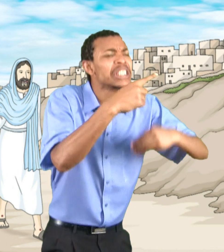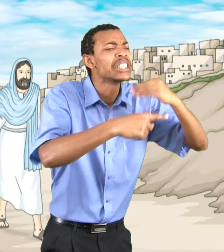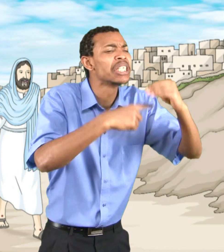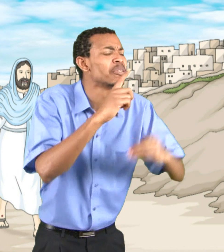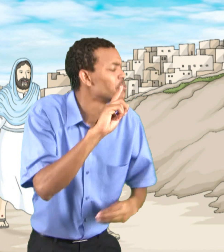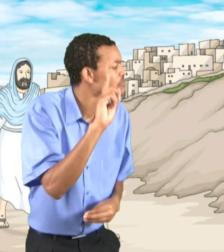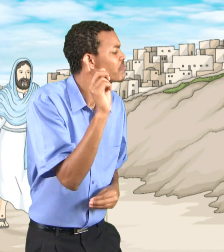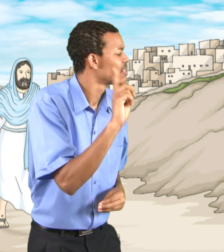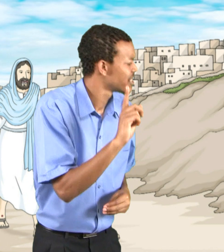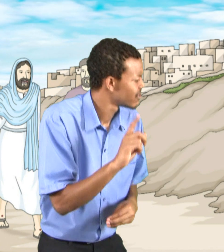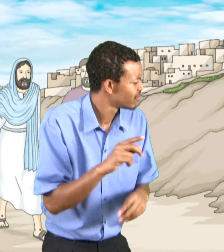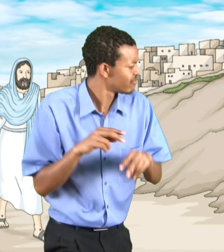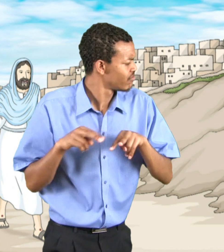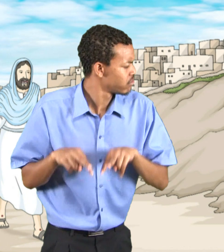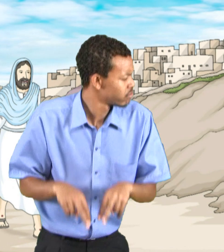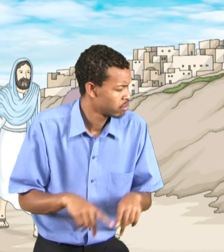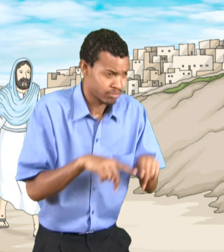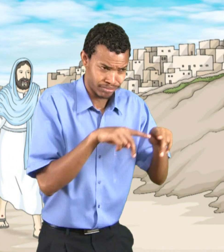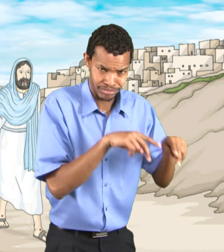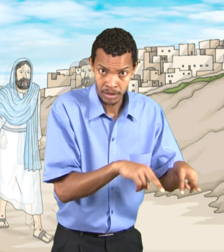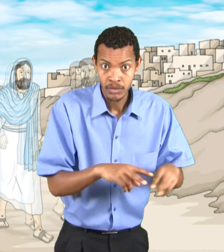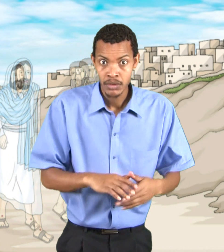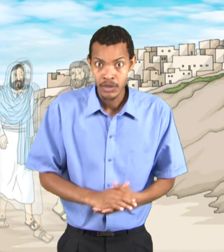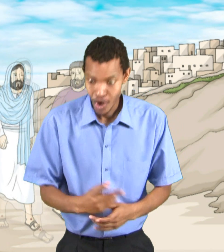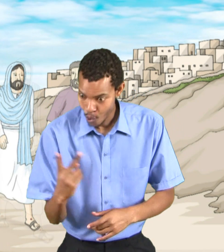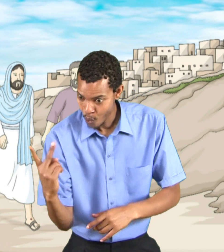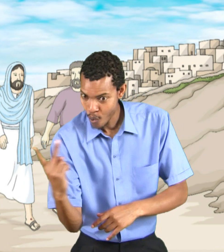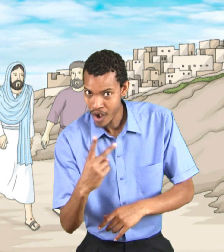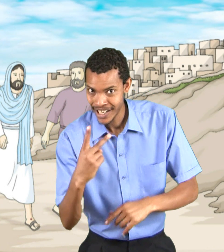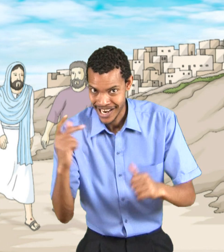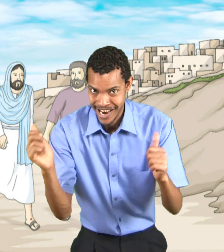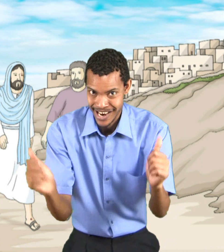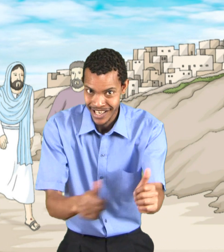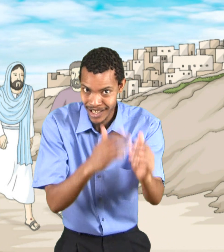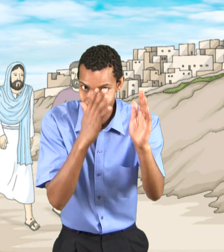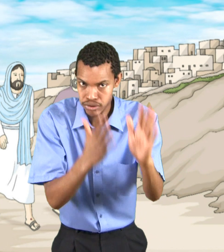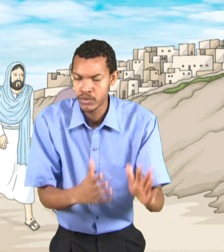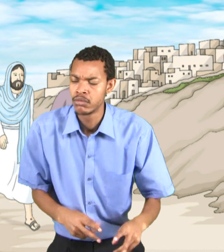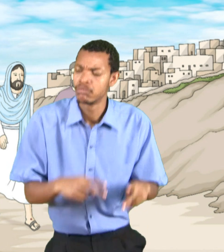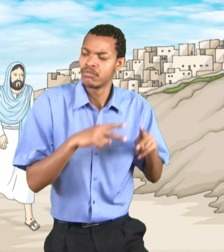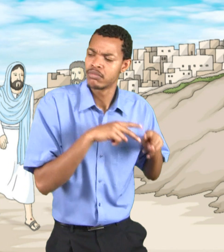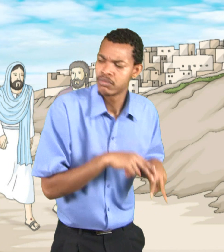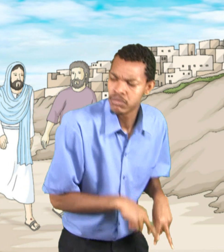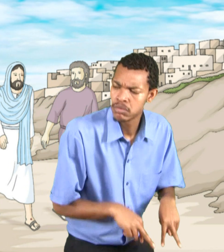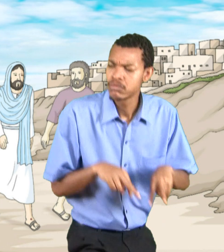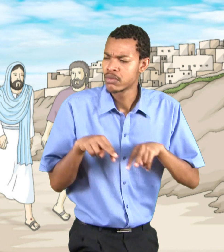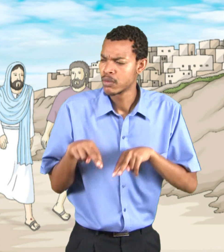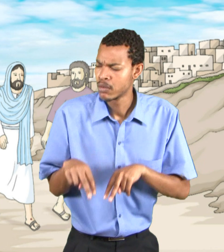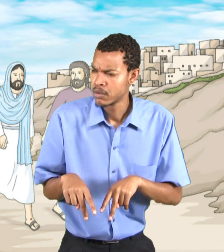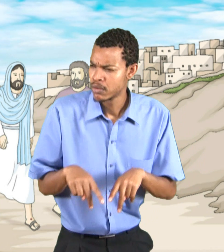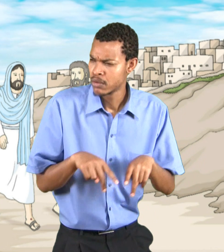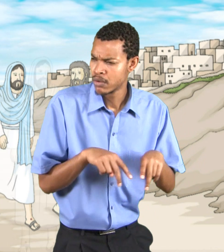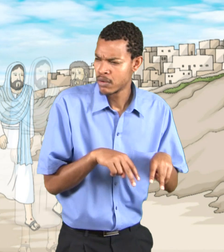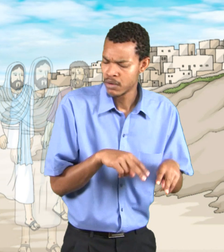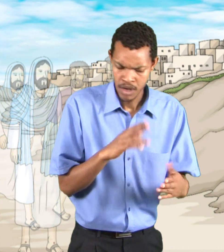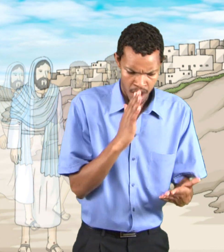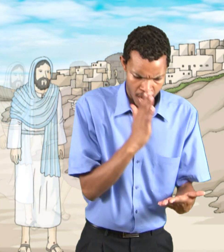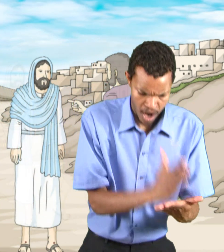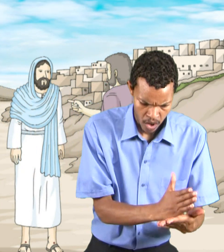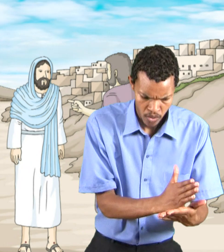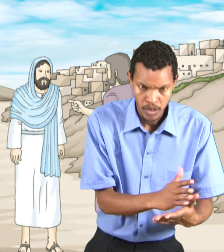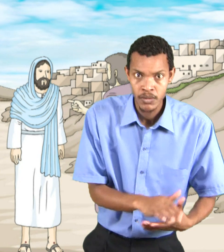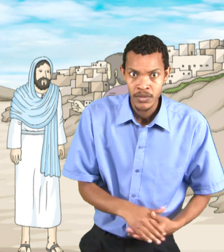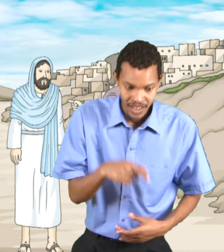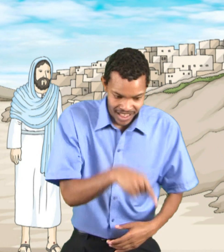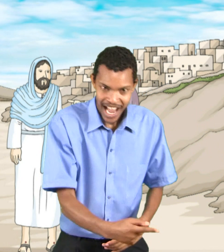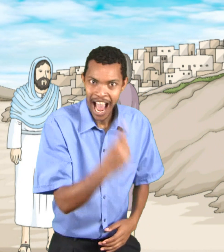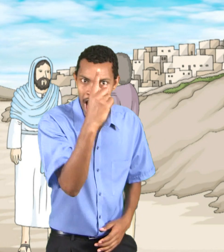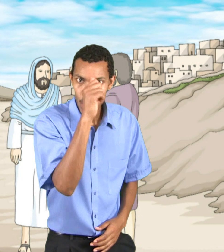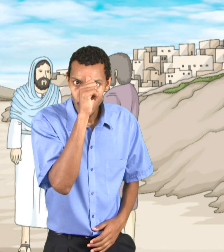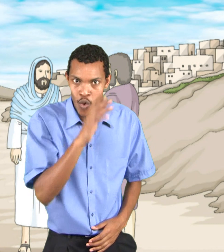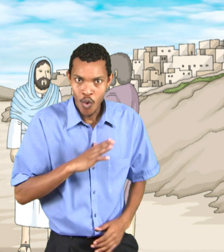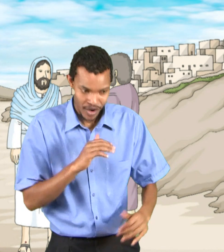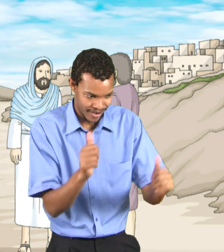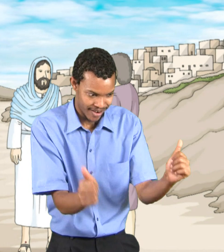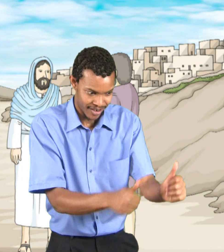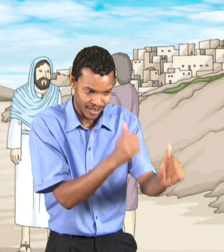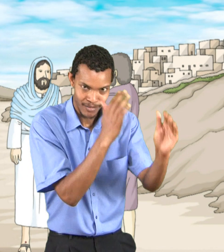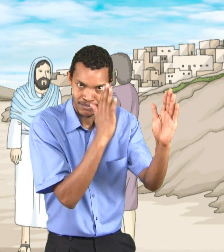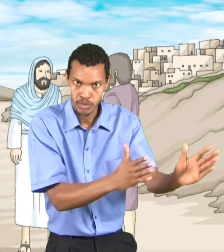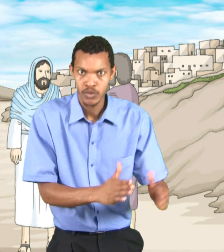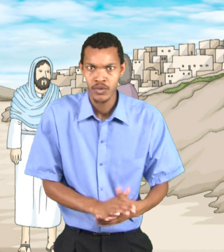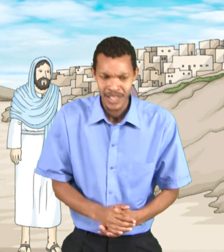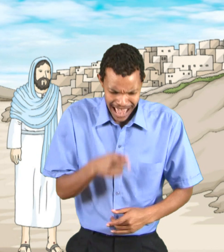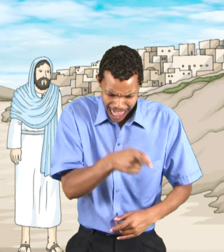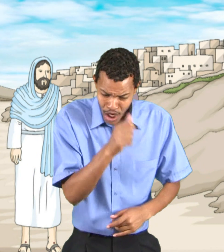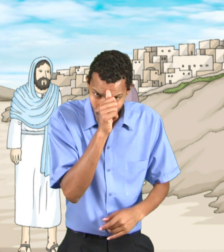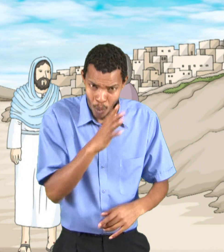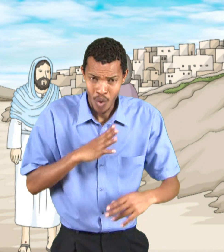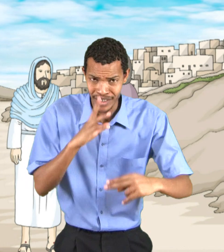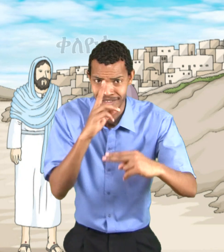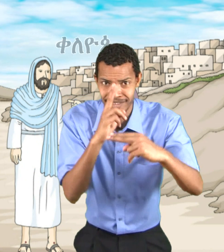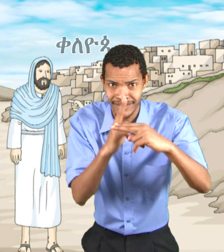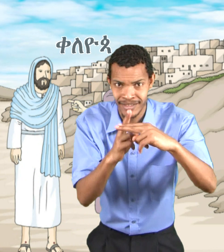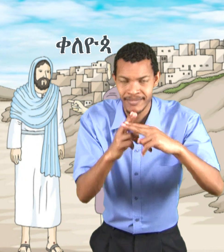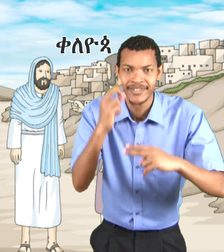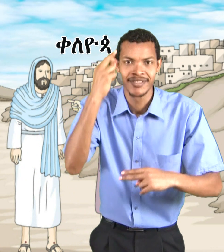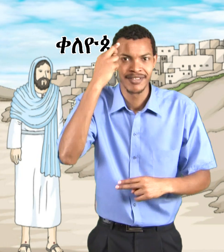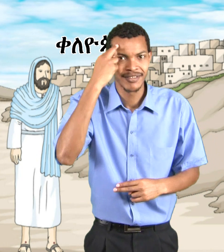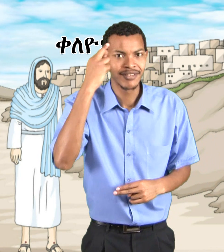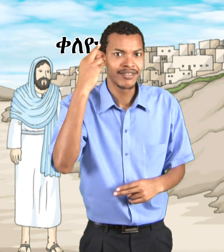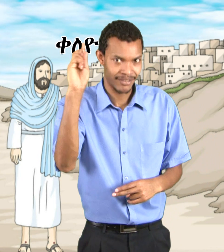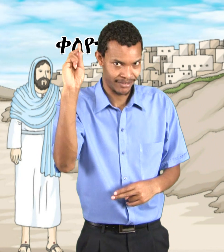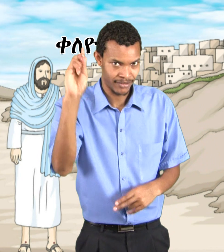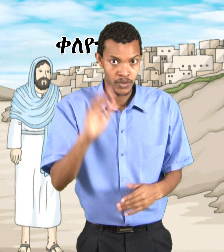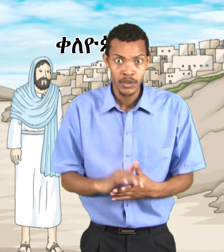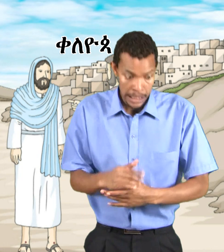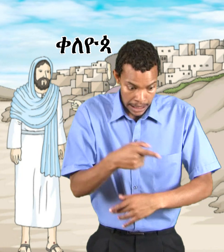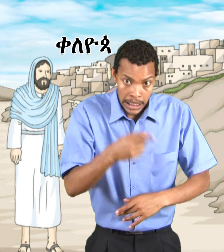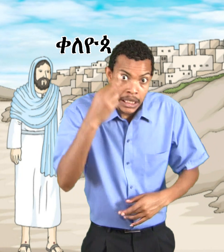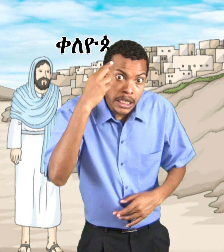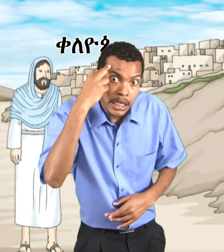They stood still, with sadness on their faces.